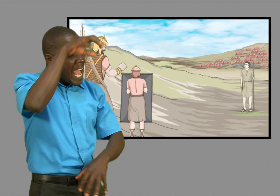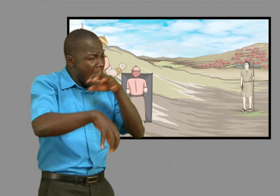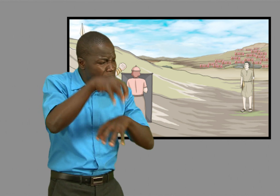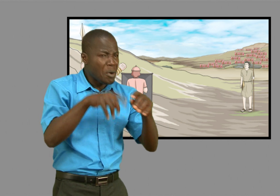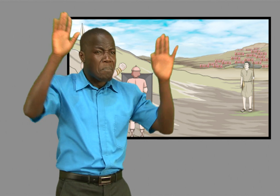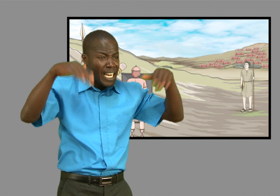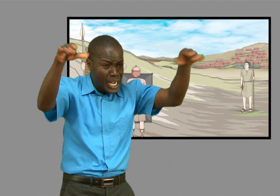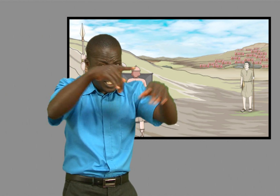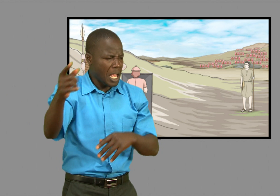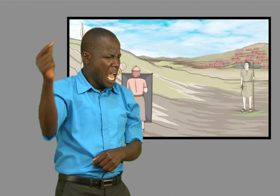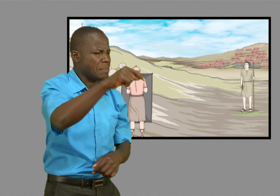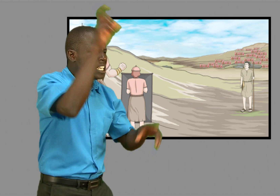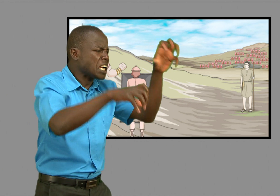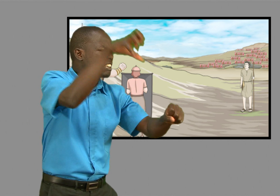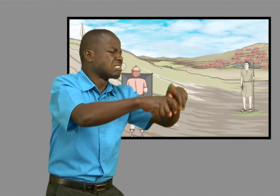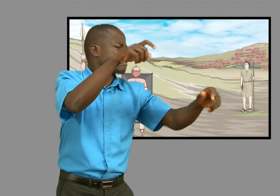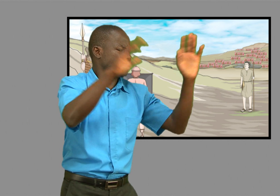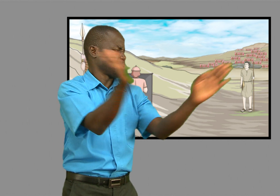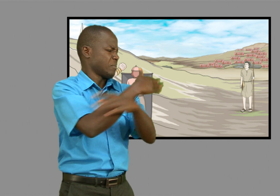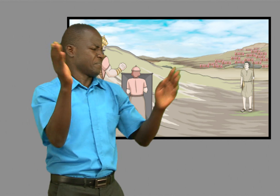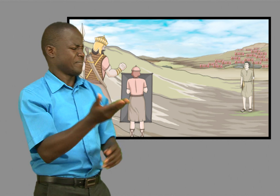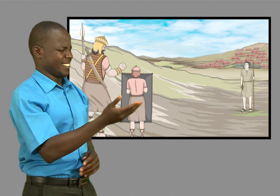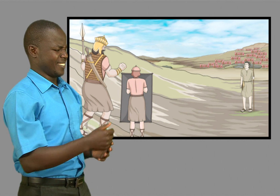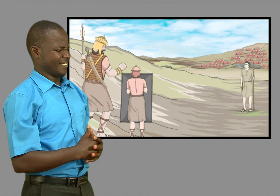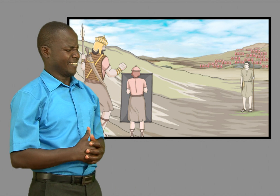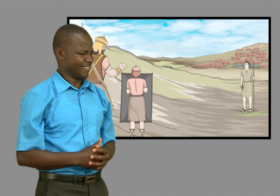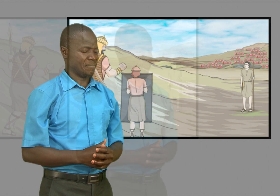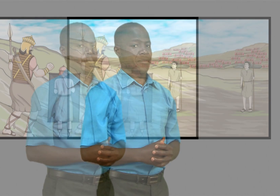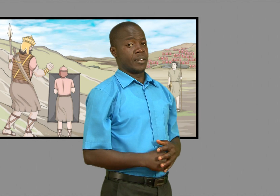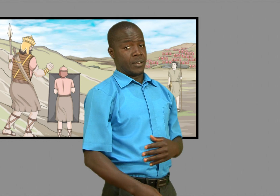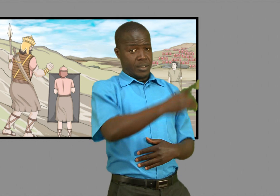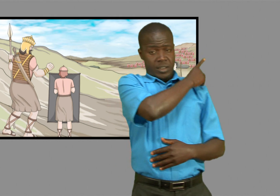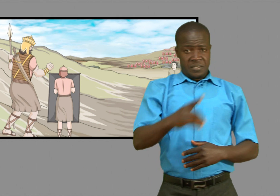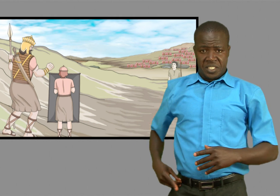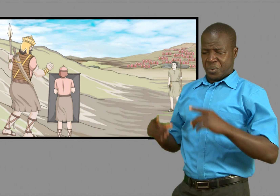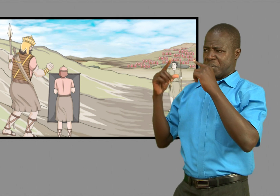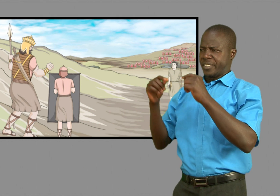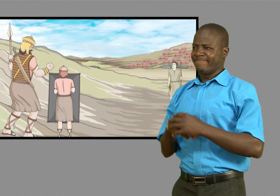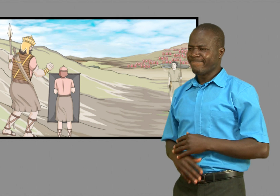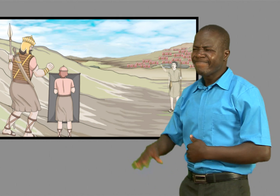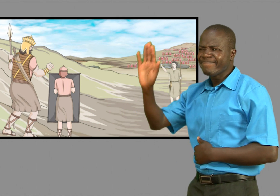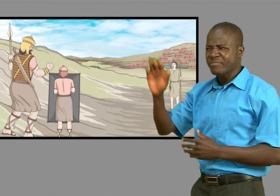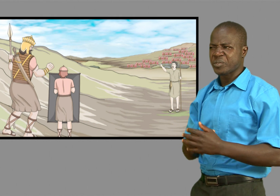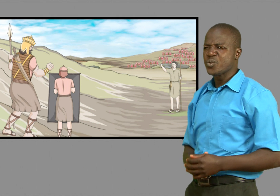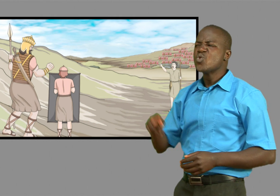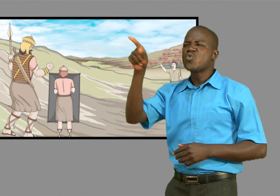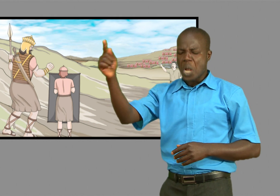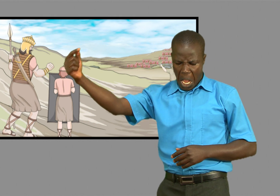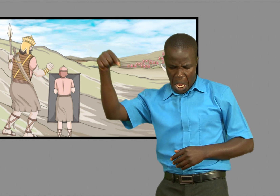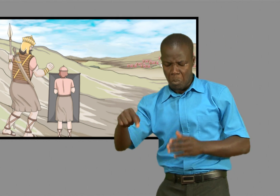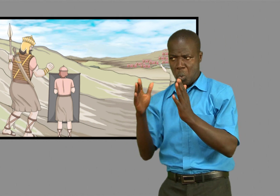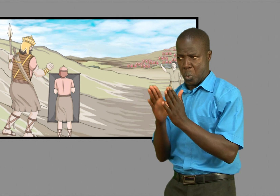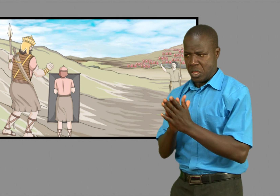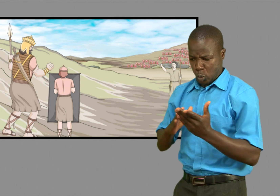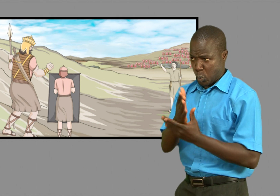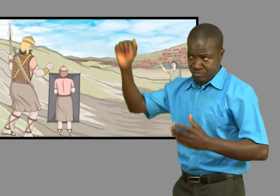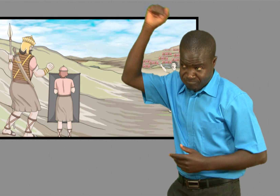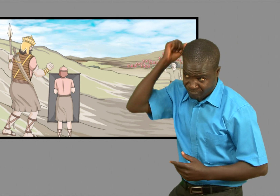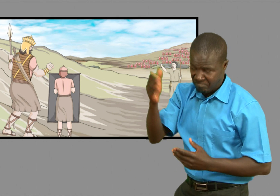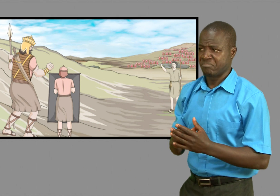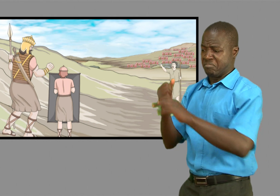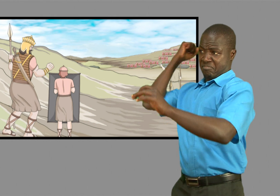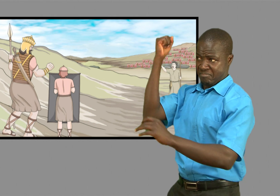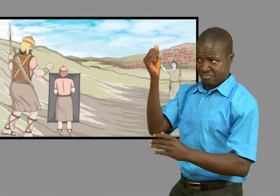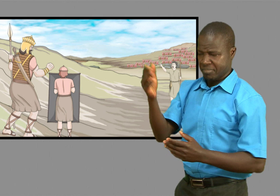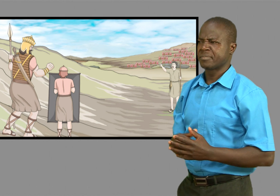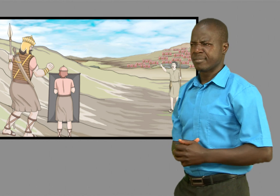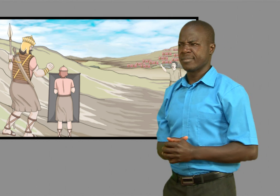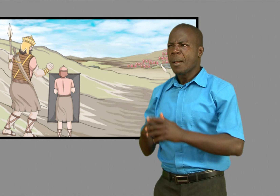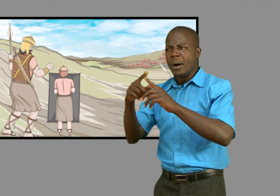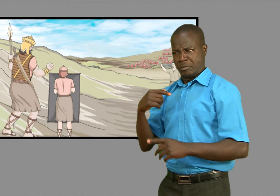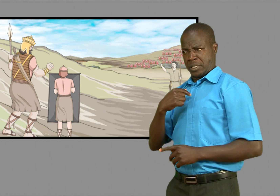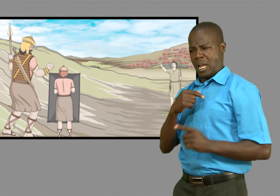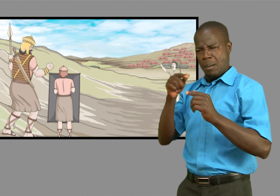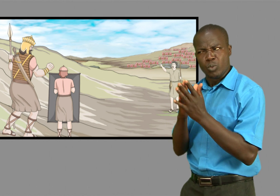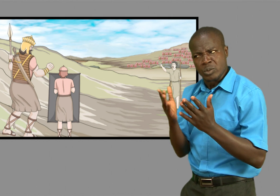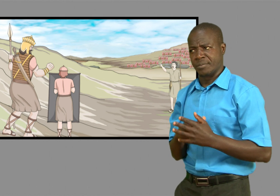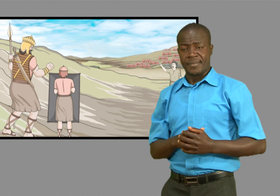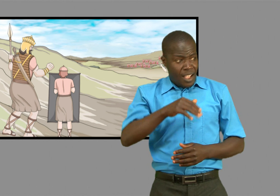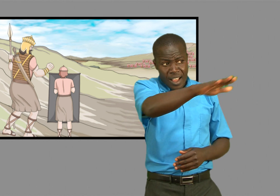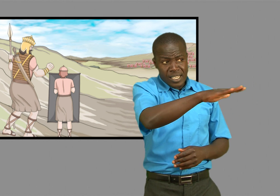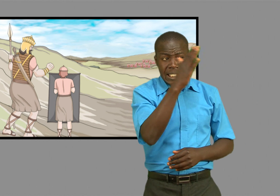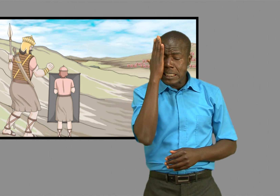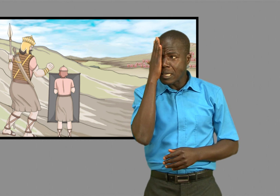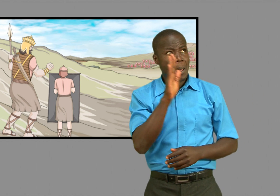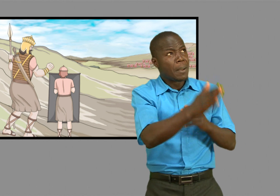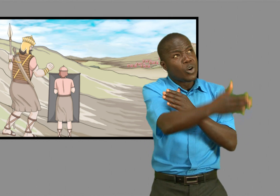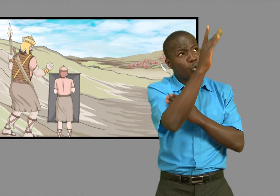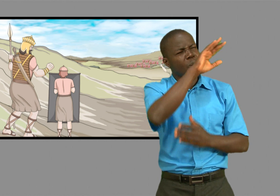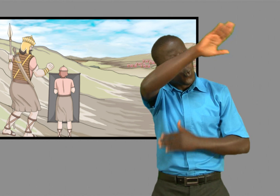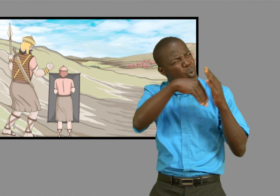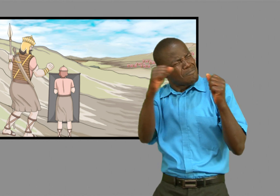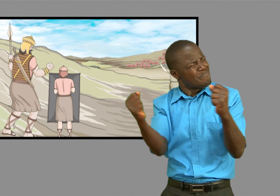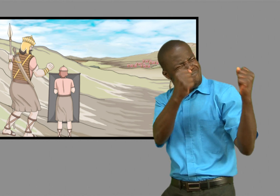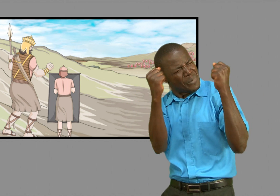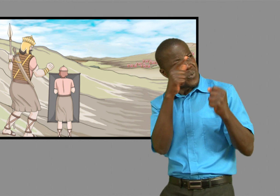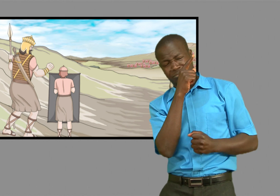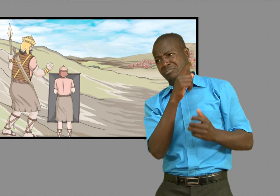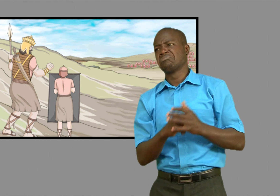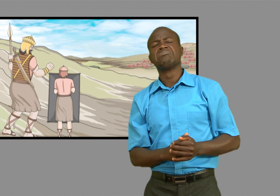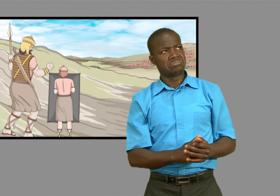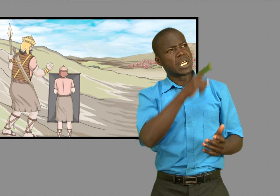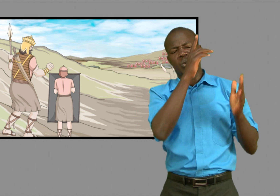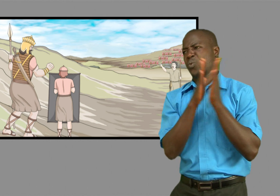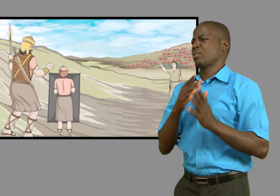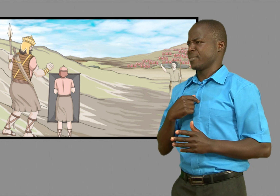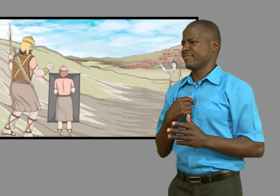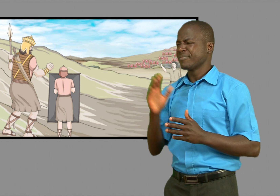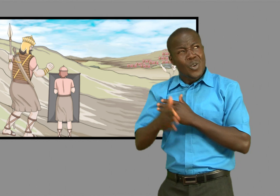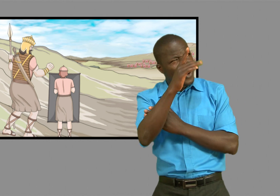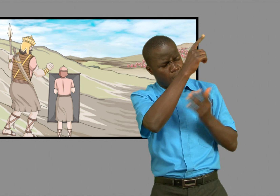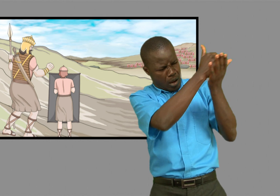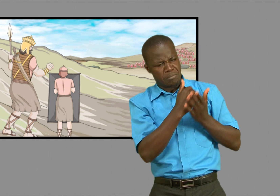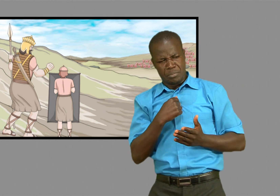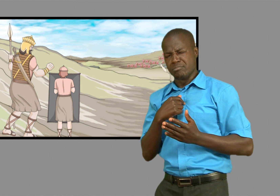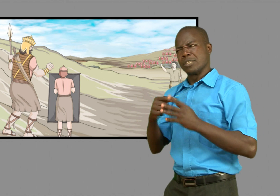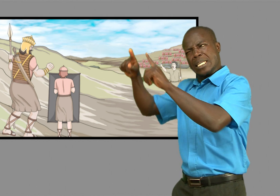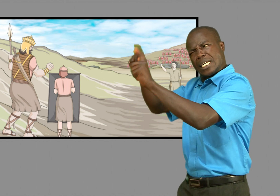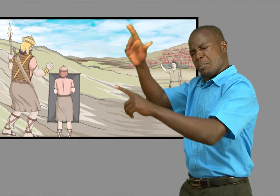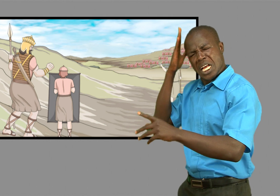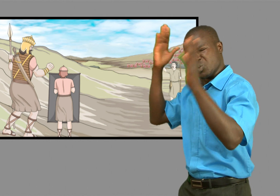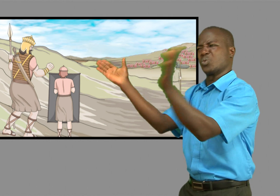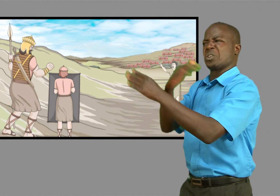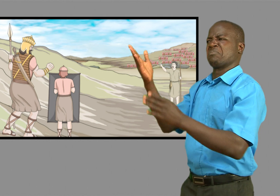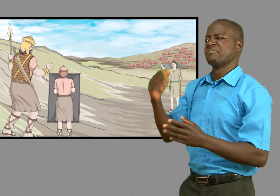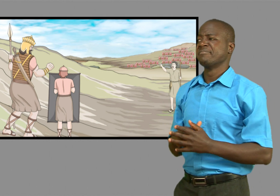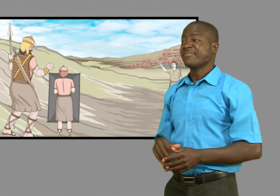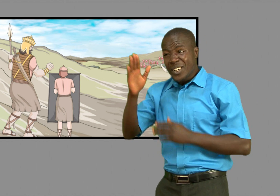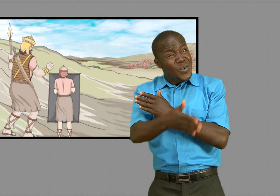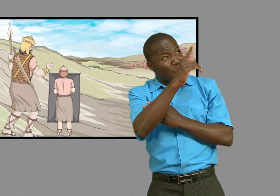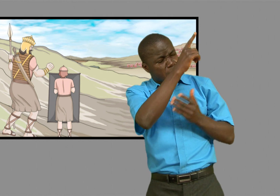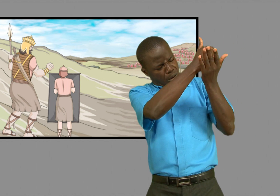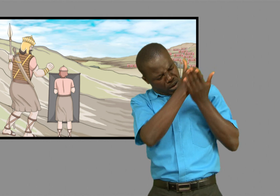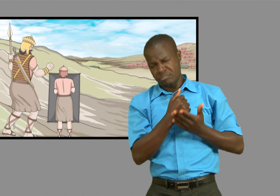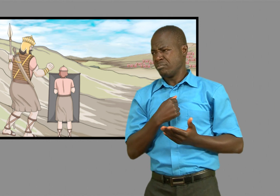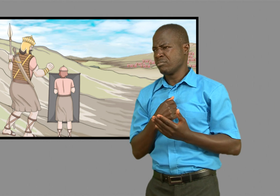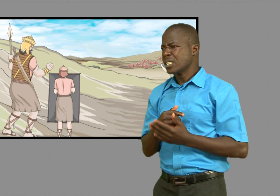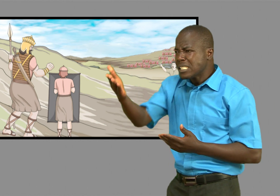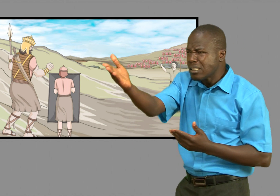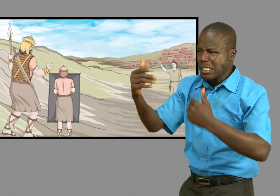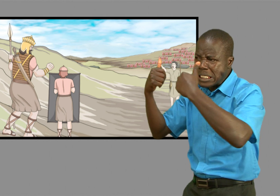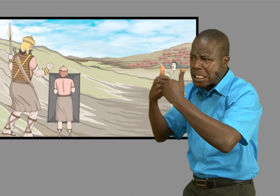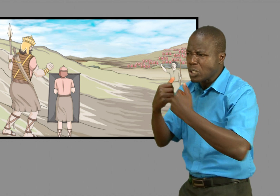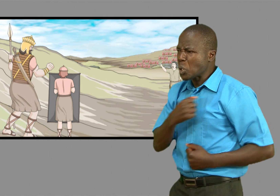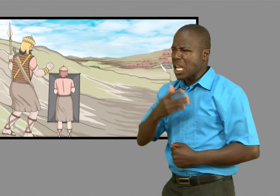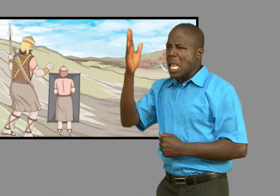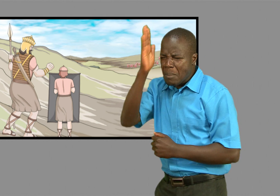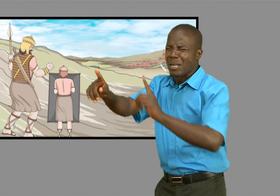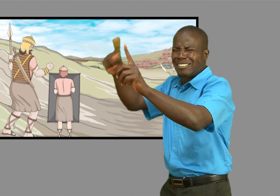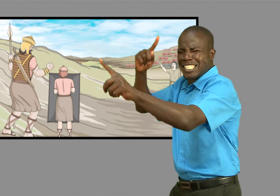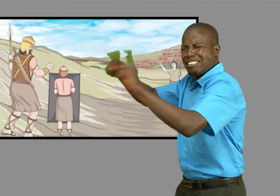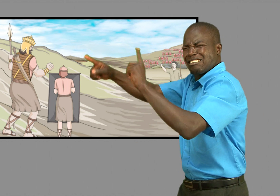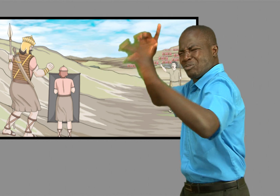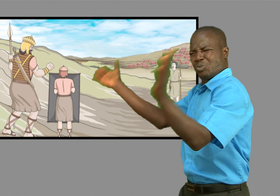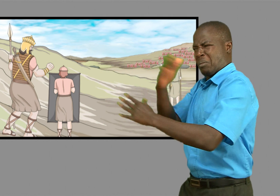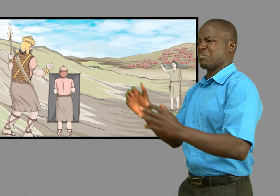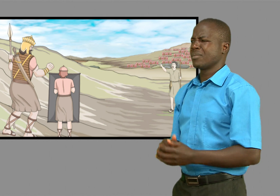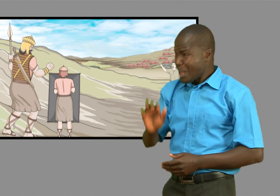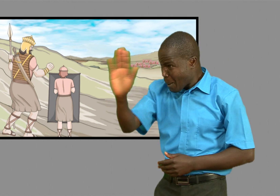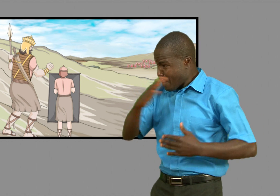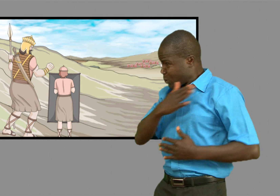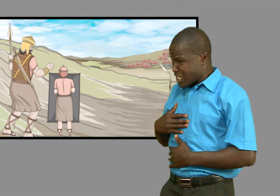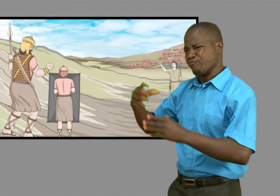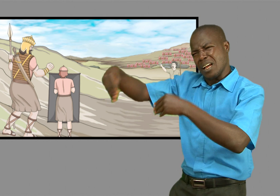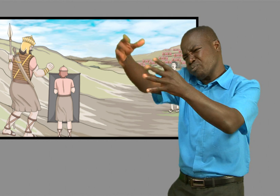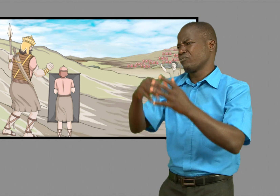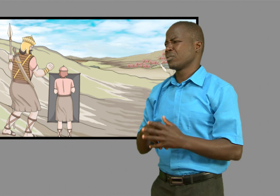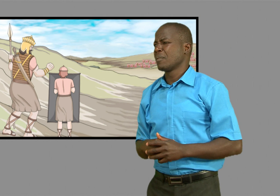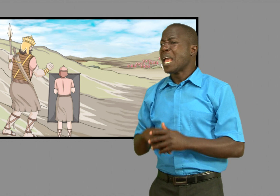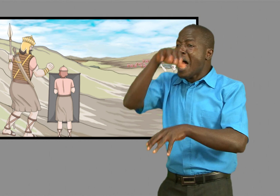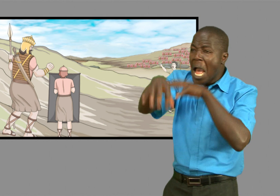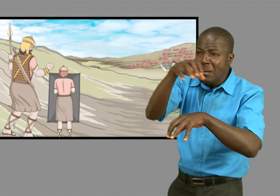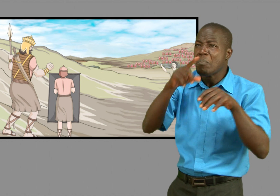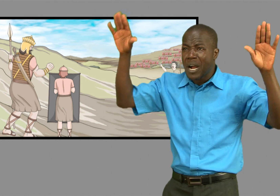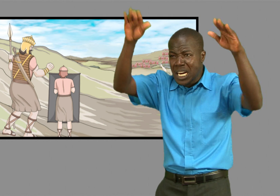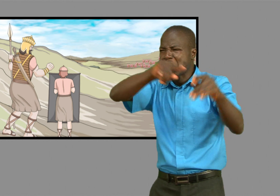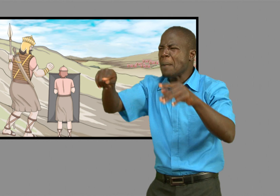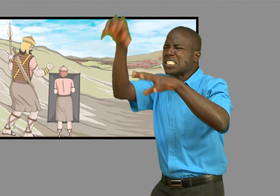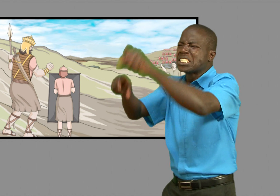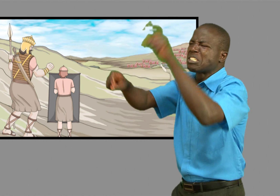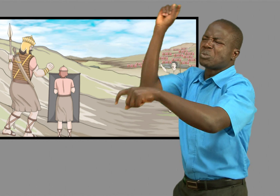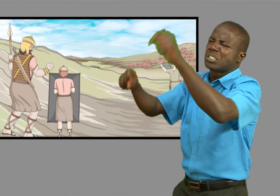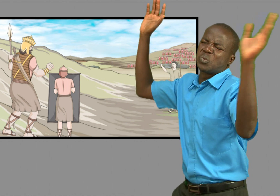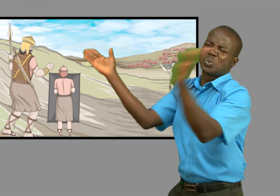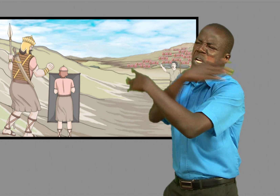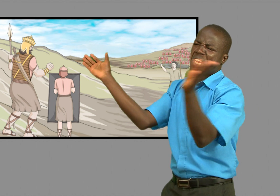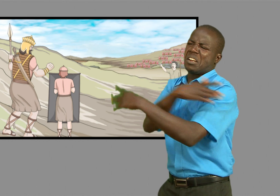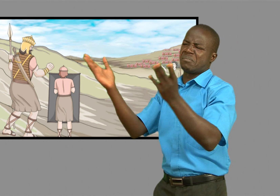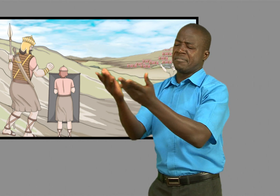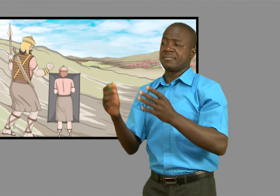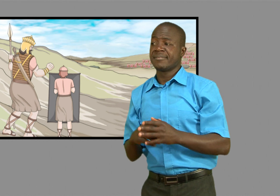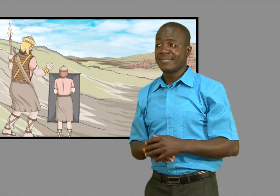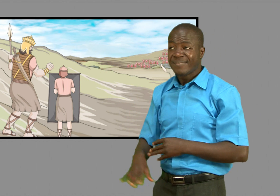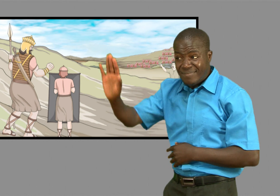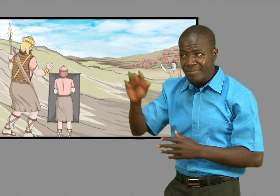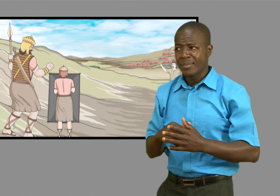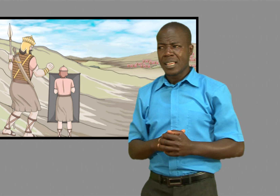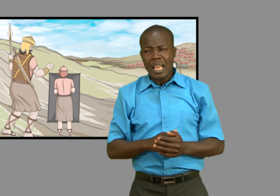This day the LORD will deliver you into my hand. This day I will strike you down, cut off your head, and give the carcasses of the Philistines to the birds of the air and the creatures of the earth.